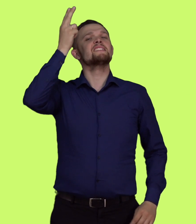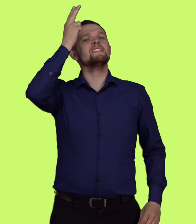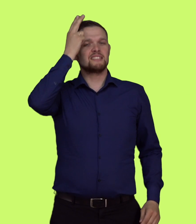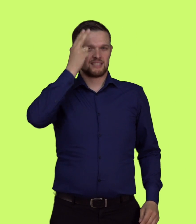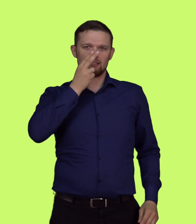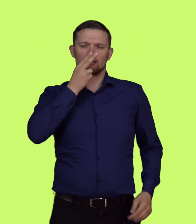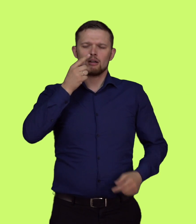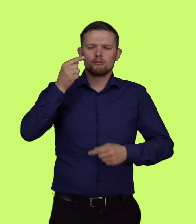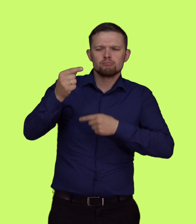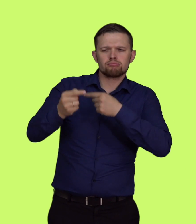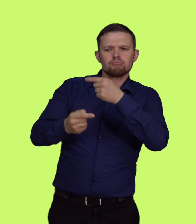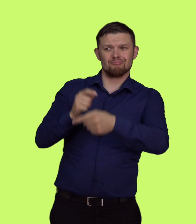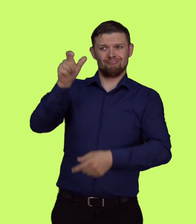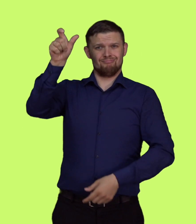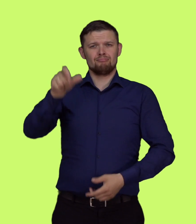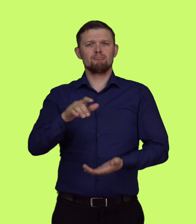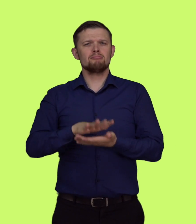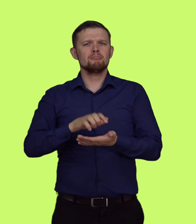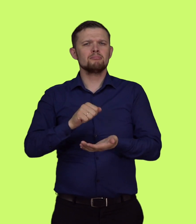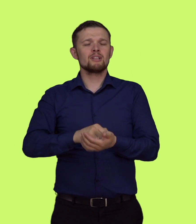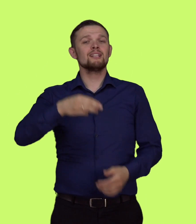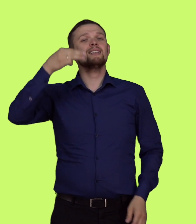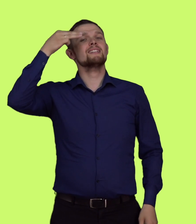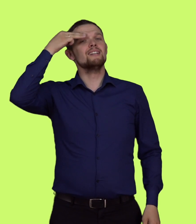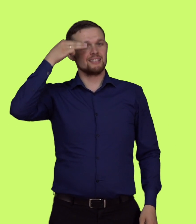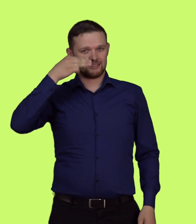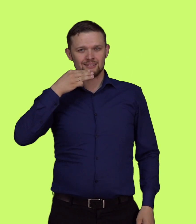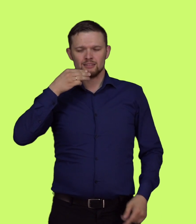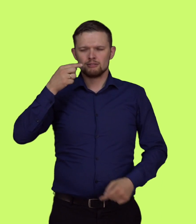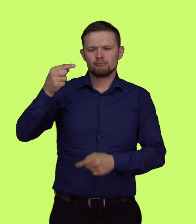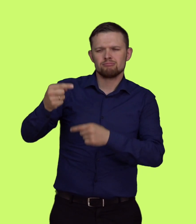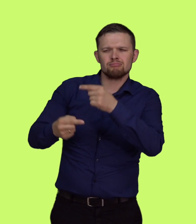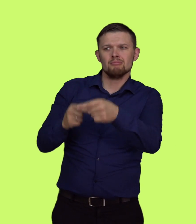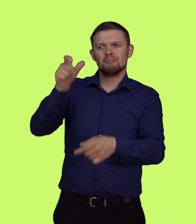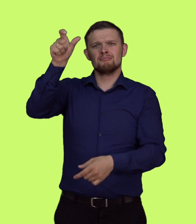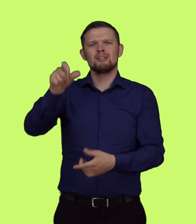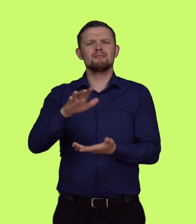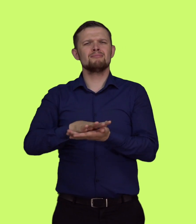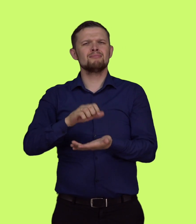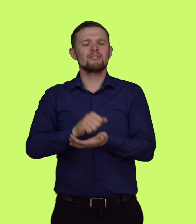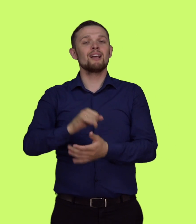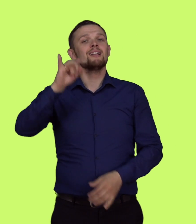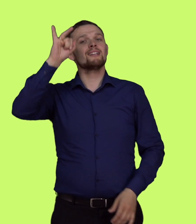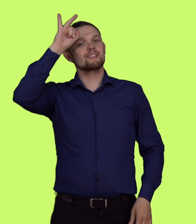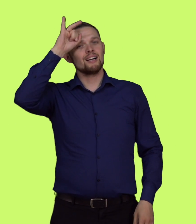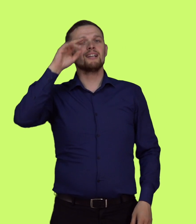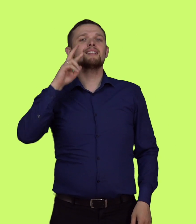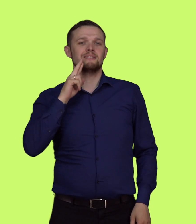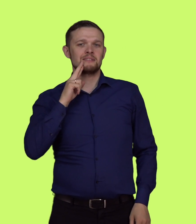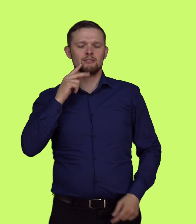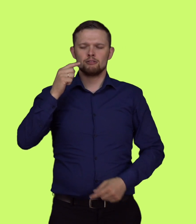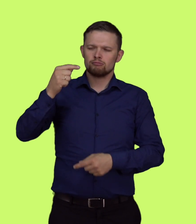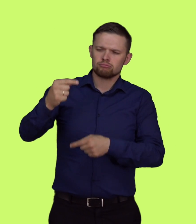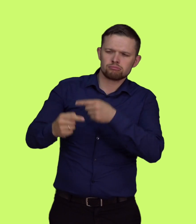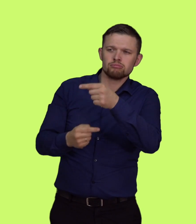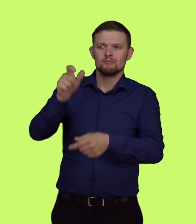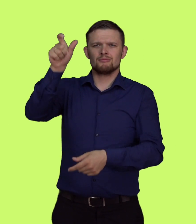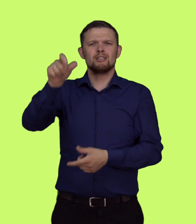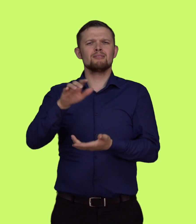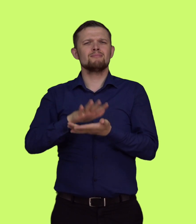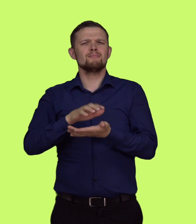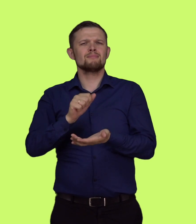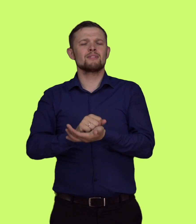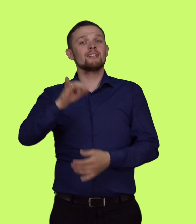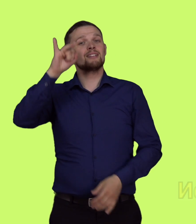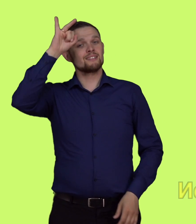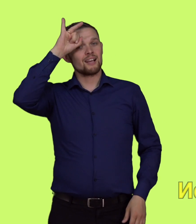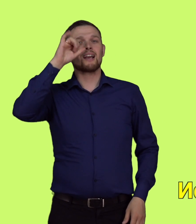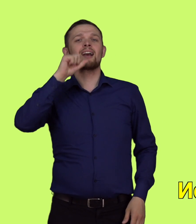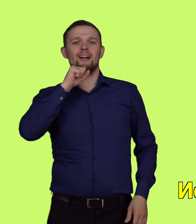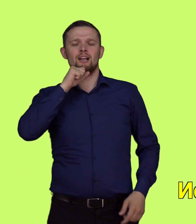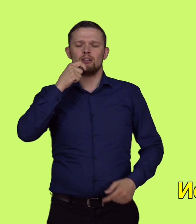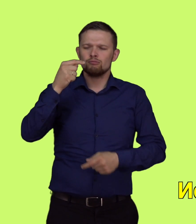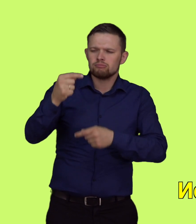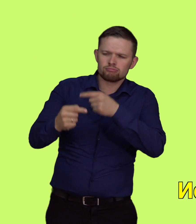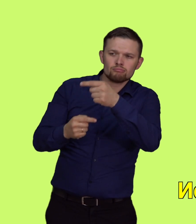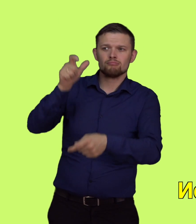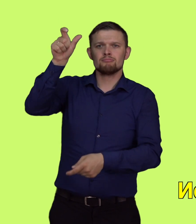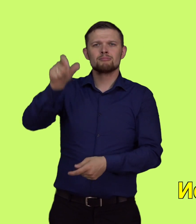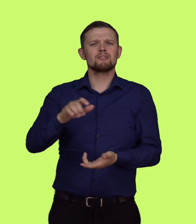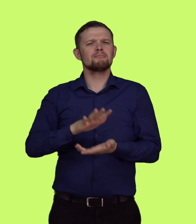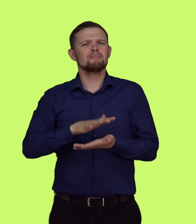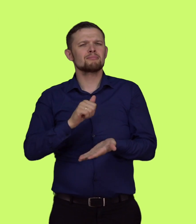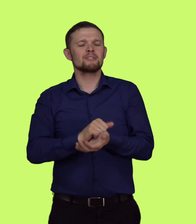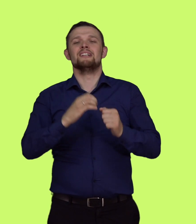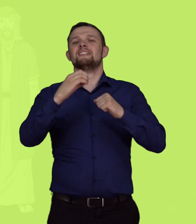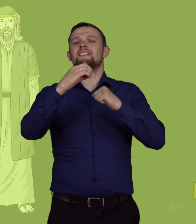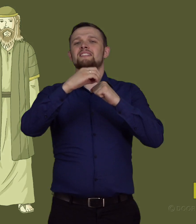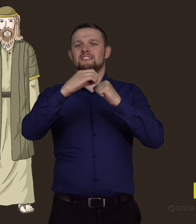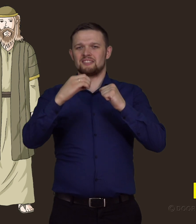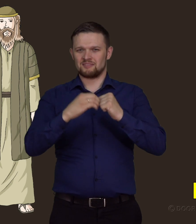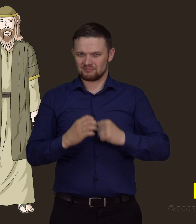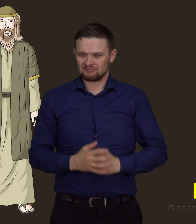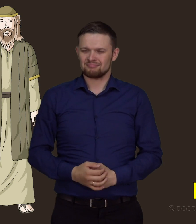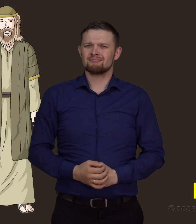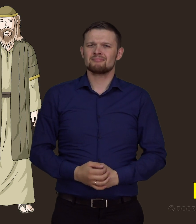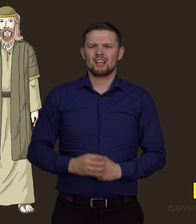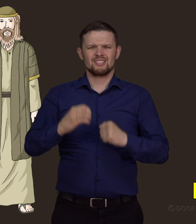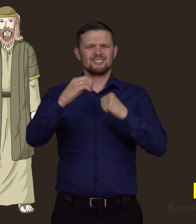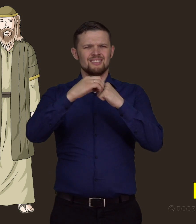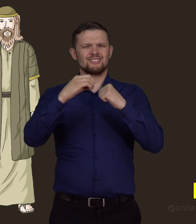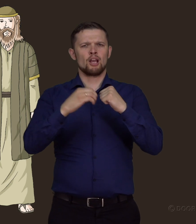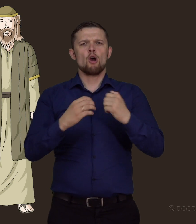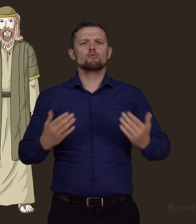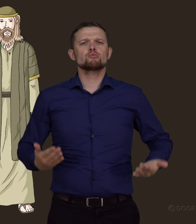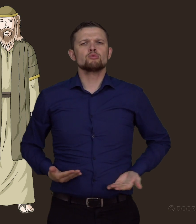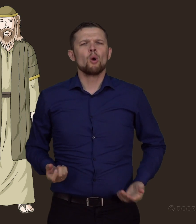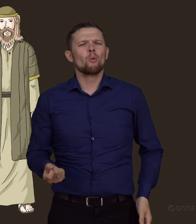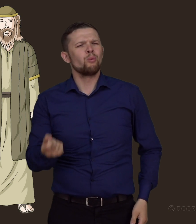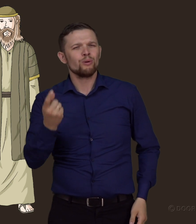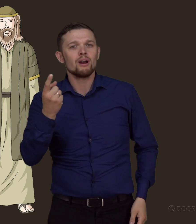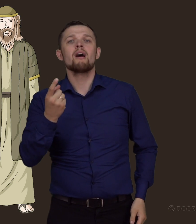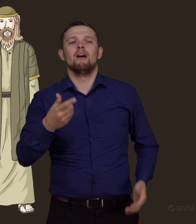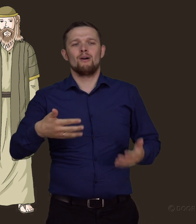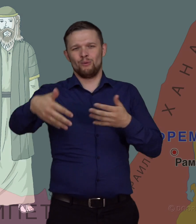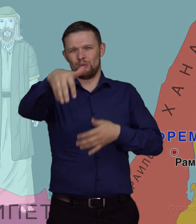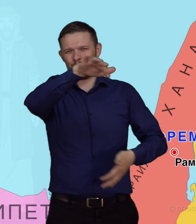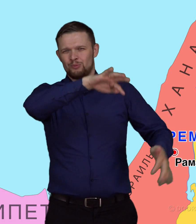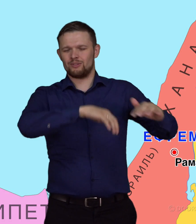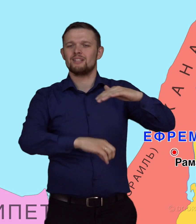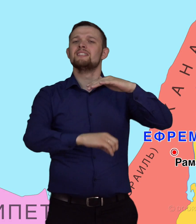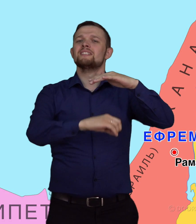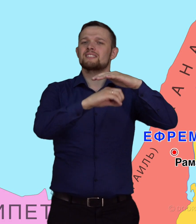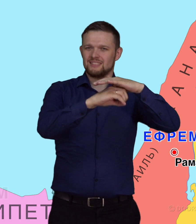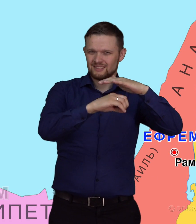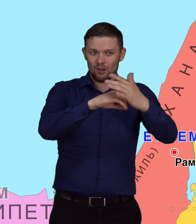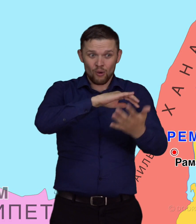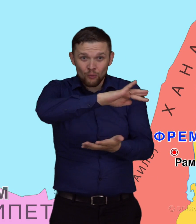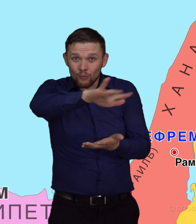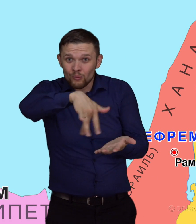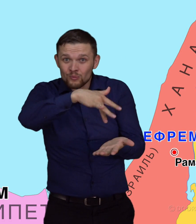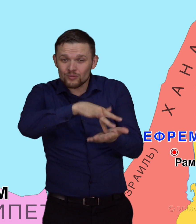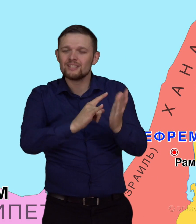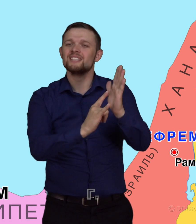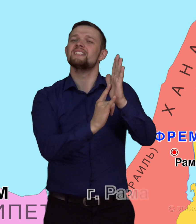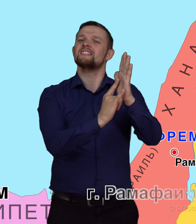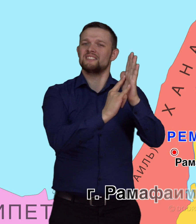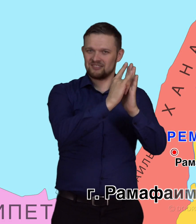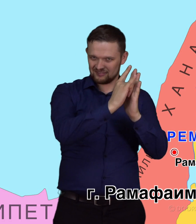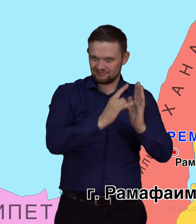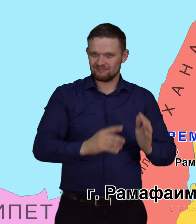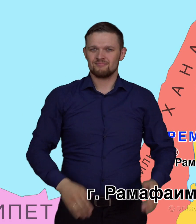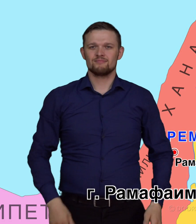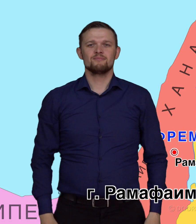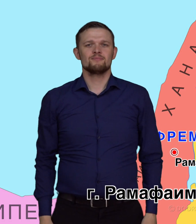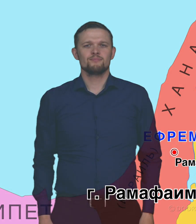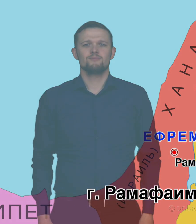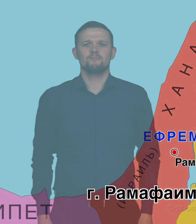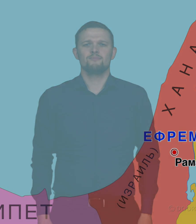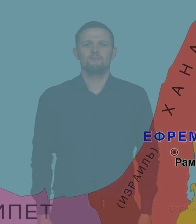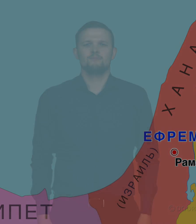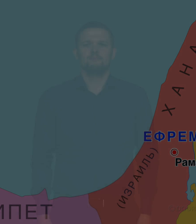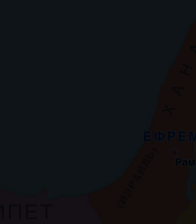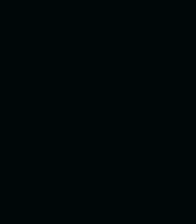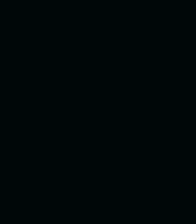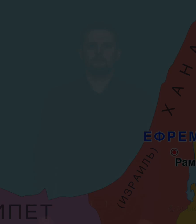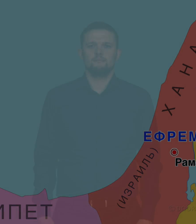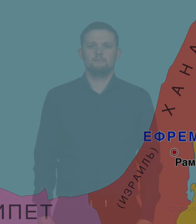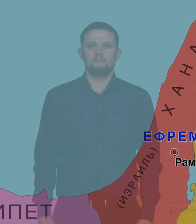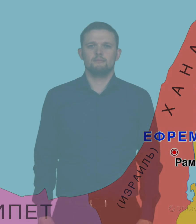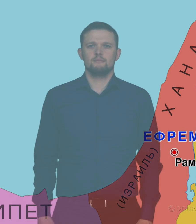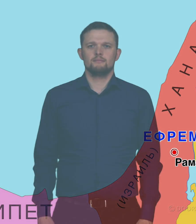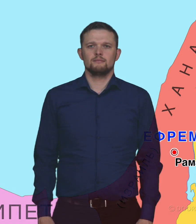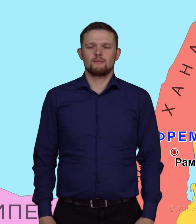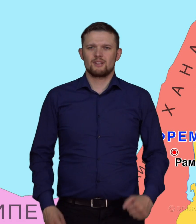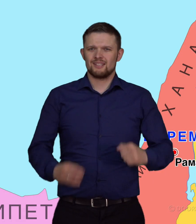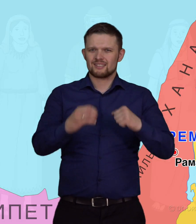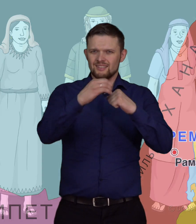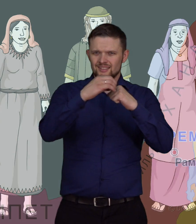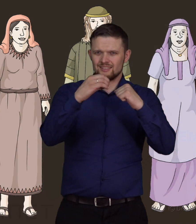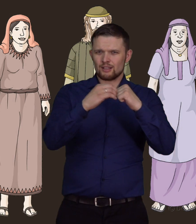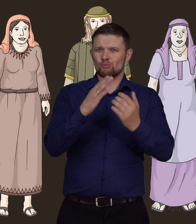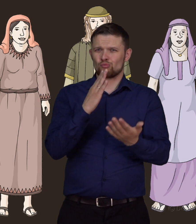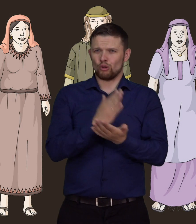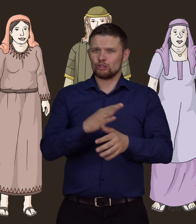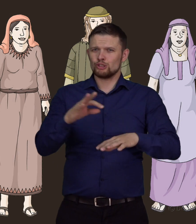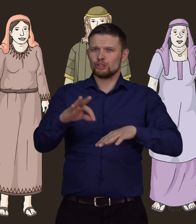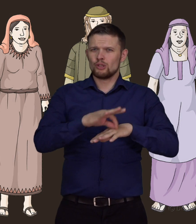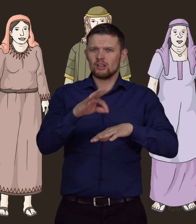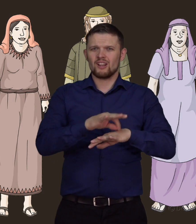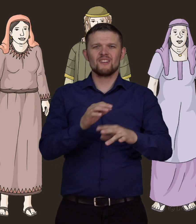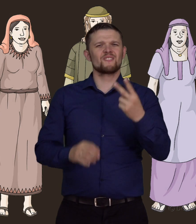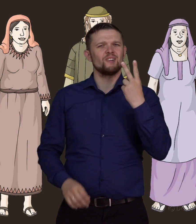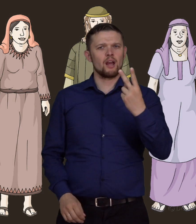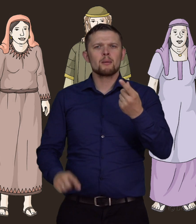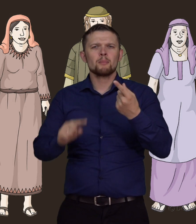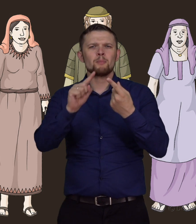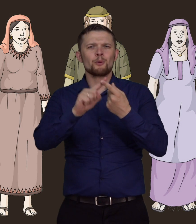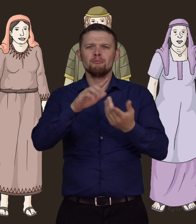He was the son of Jeroham, the son of Elihu, the son of Tohu, the son of Zuph, an Ephraimite.